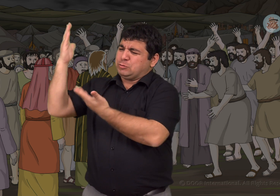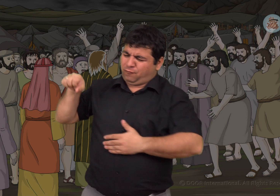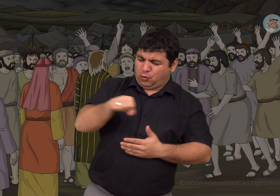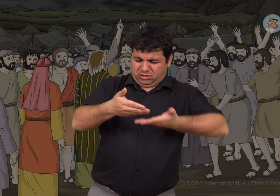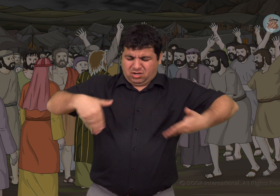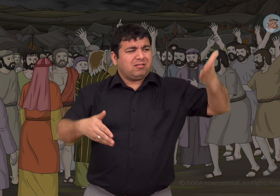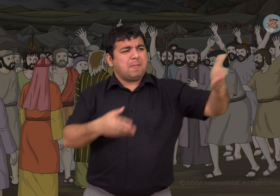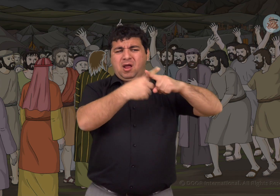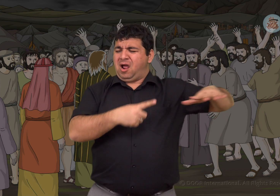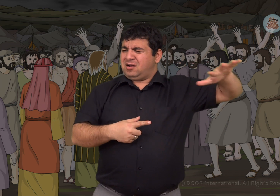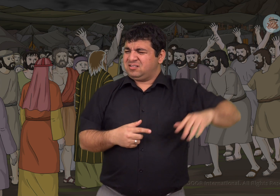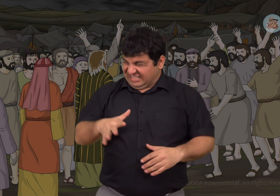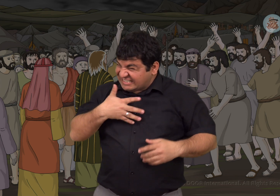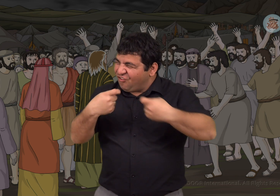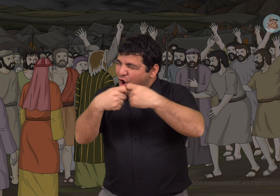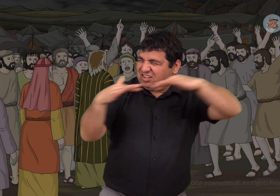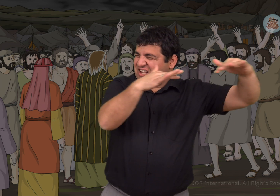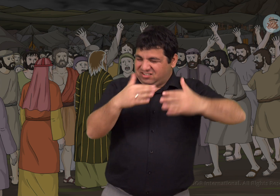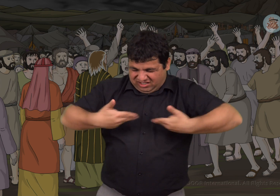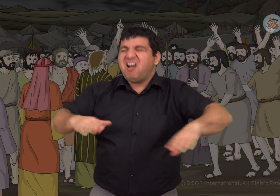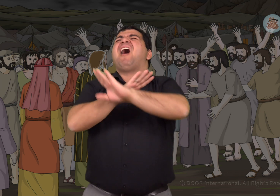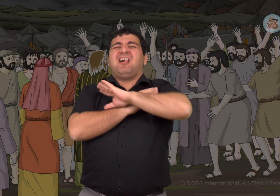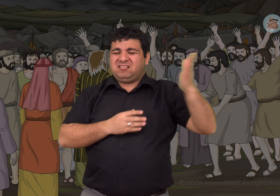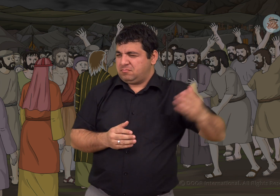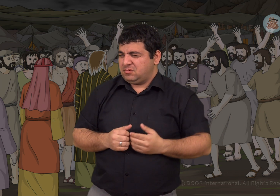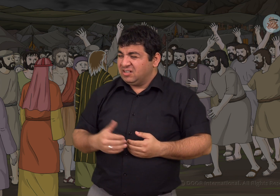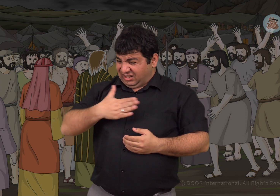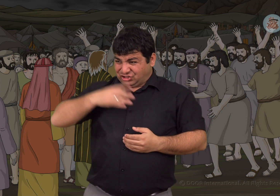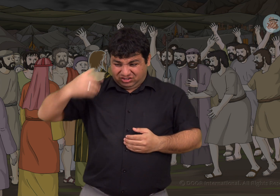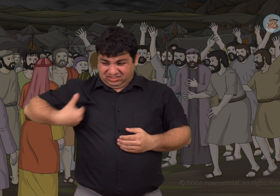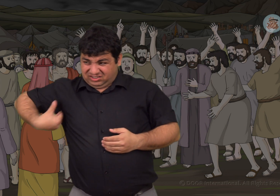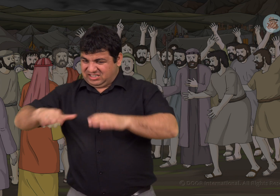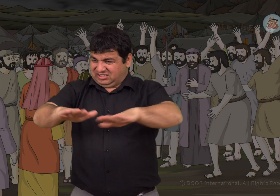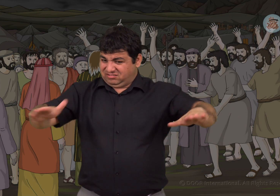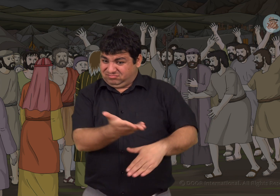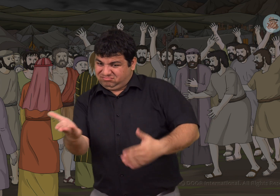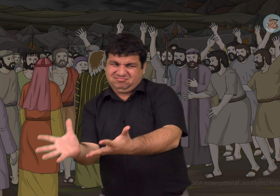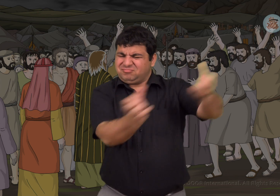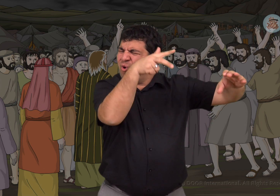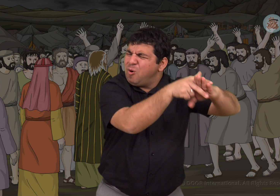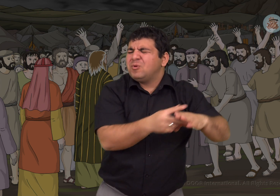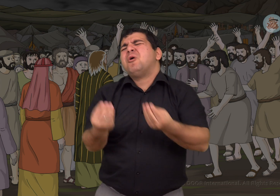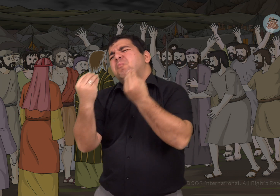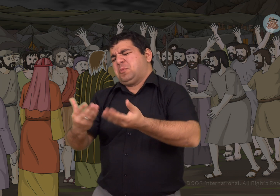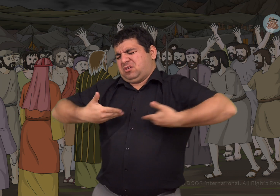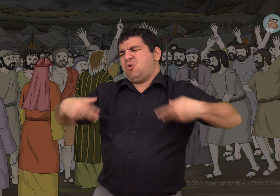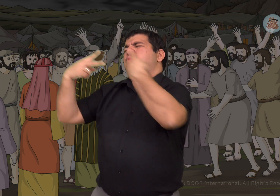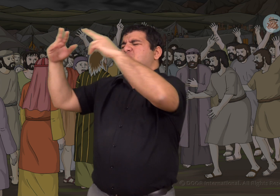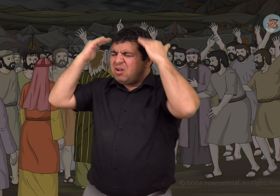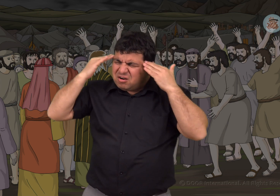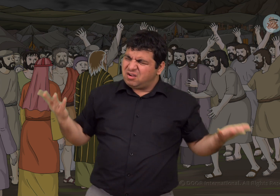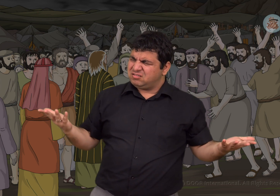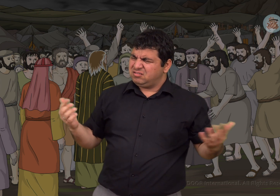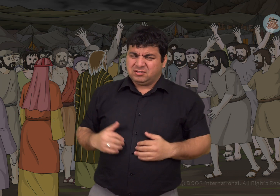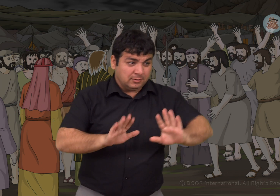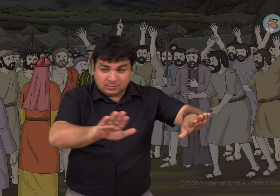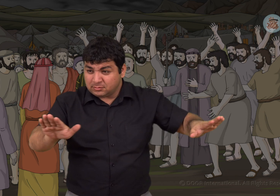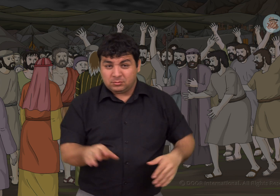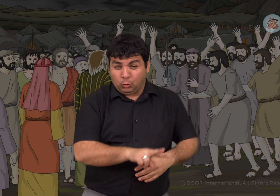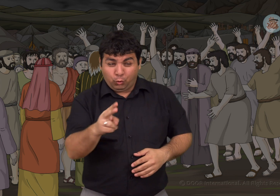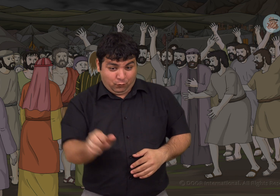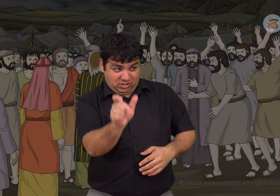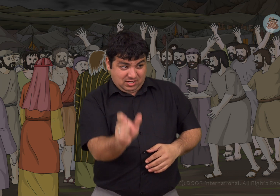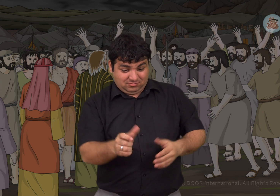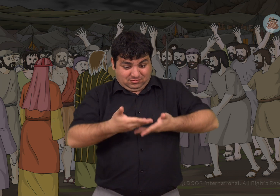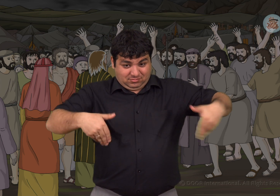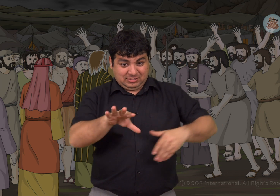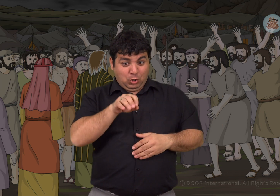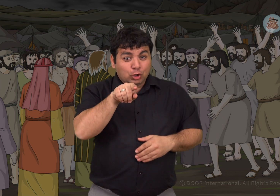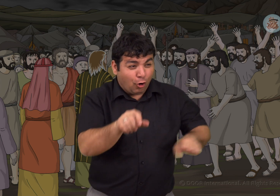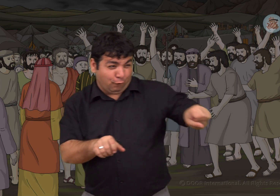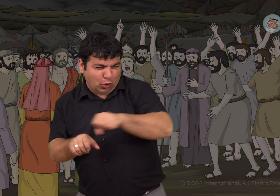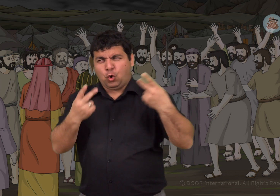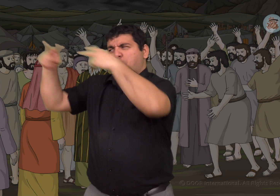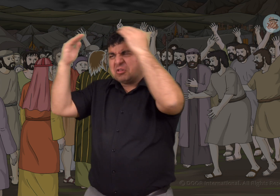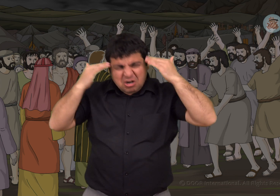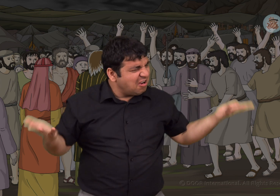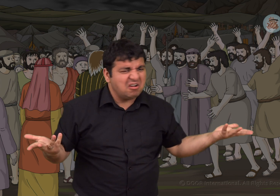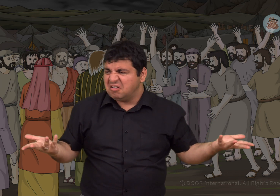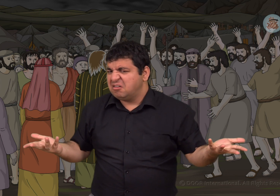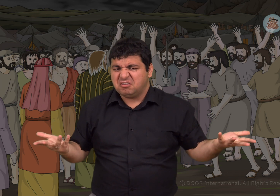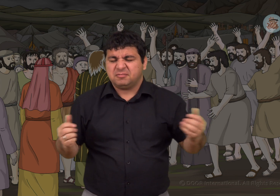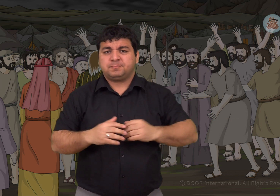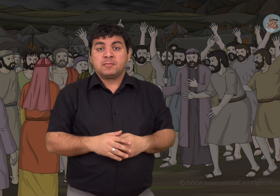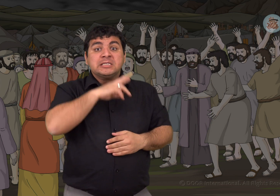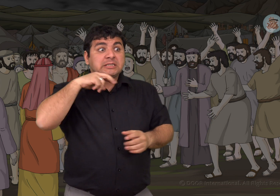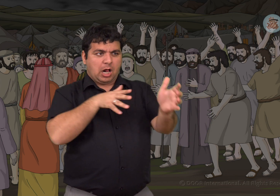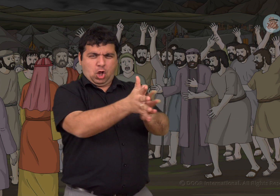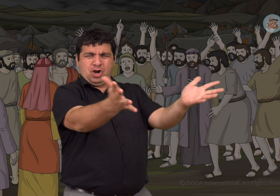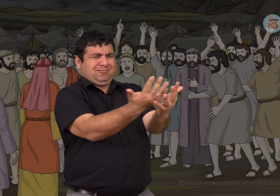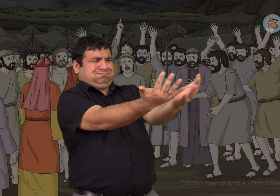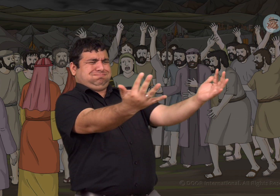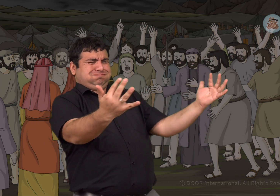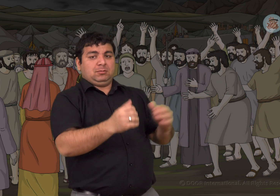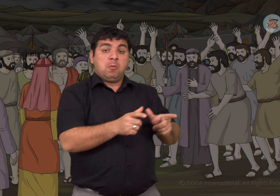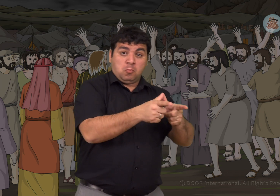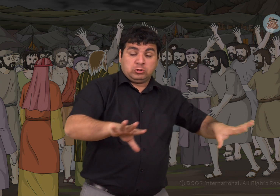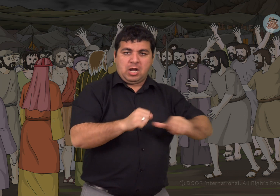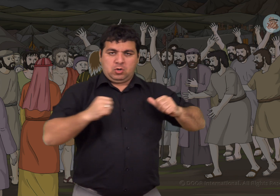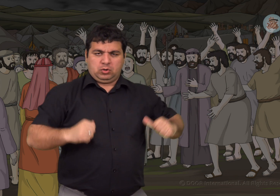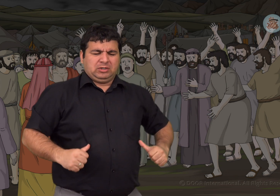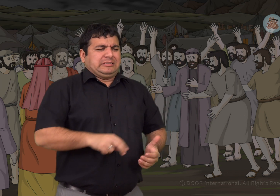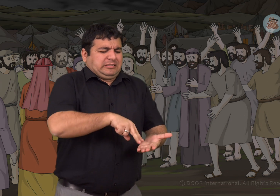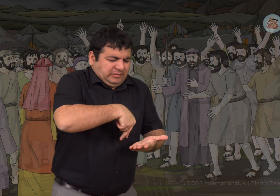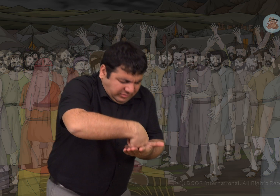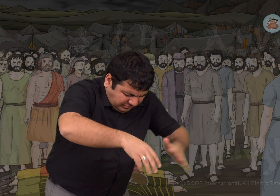Why is the LORD bringing us into this land to fall by the sword? Our wives and children will become plunder. Would it not be better for us to go back to Egypt?” So they said to one another, “Let us appoint a leader and return to Egypt.”